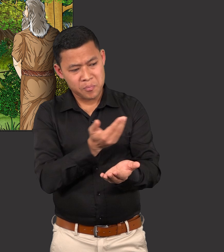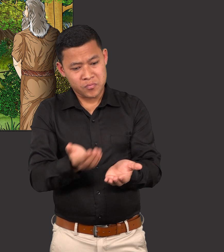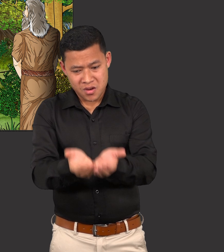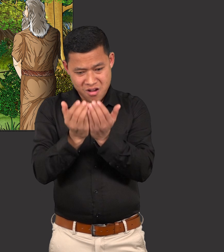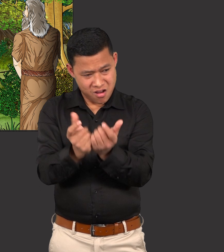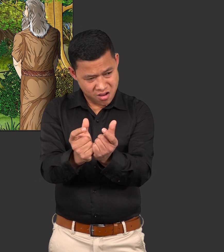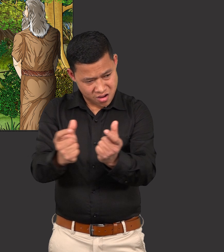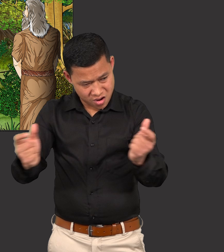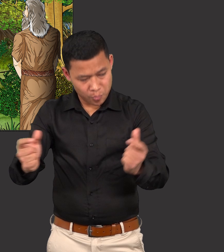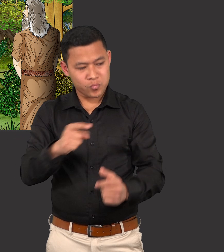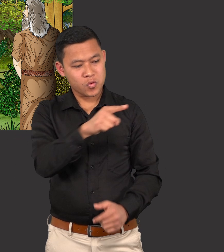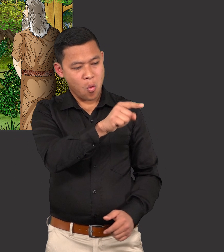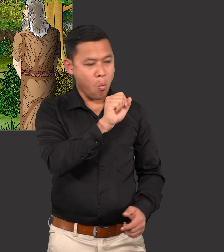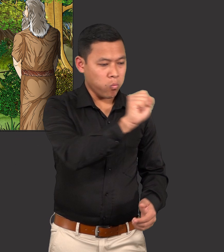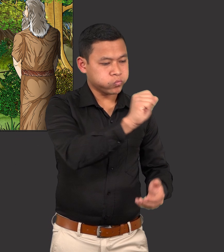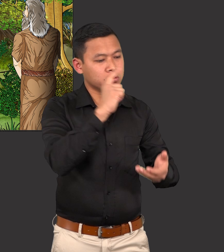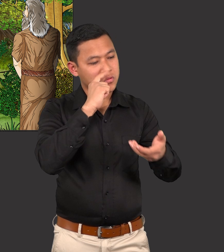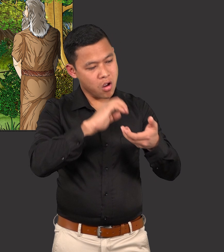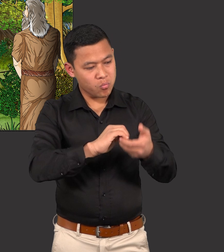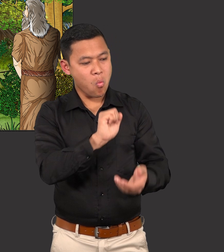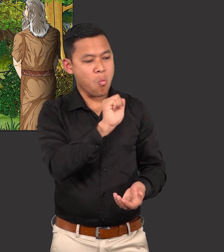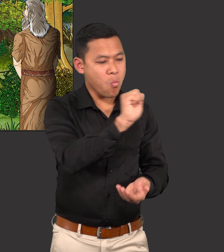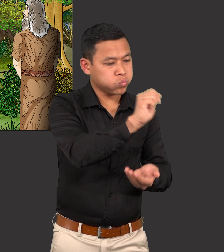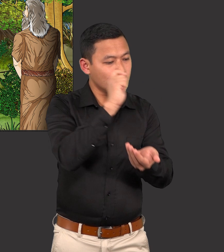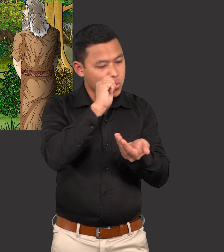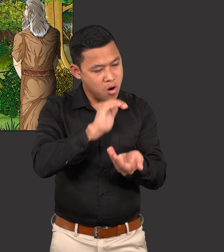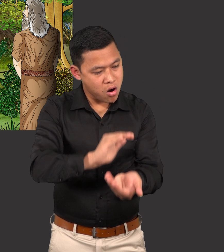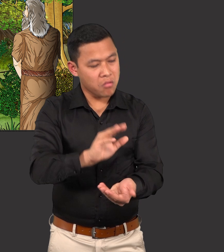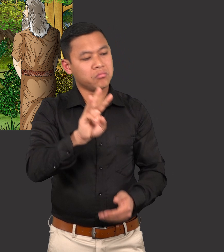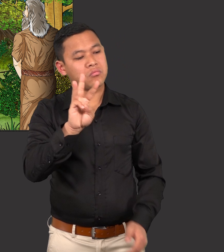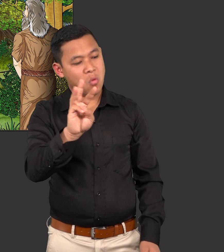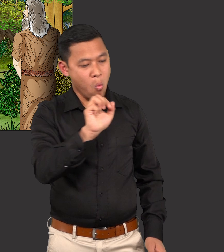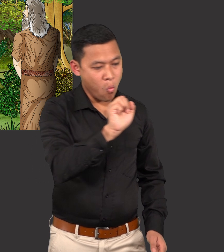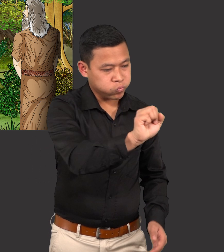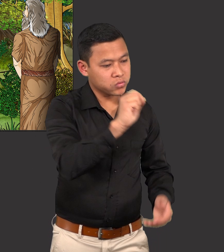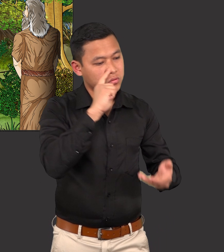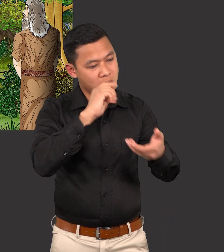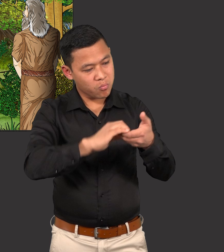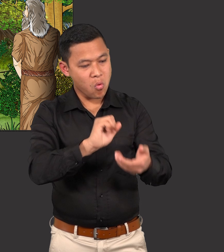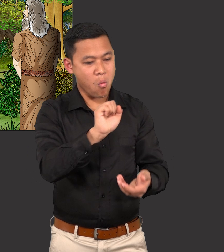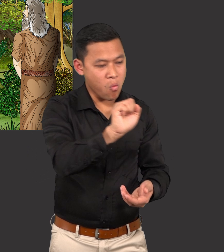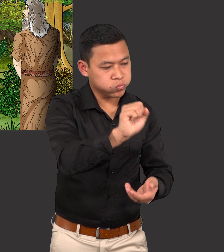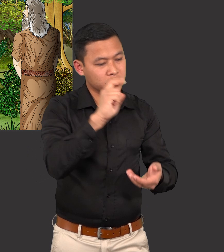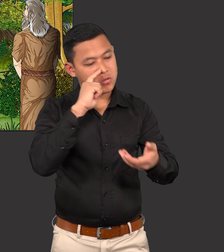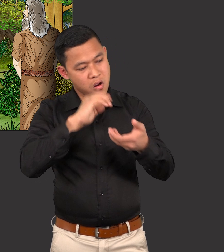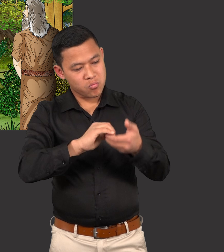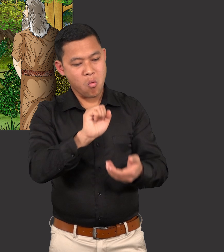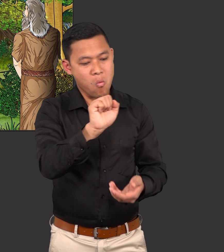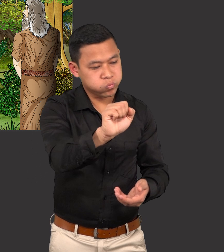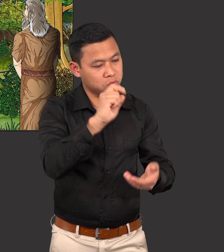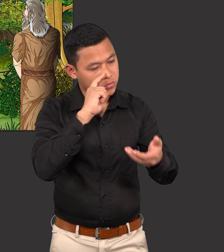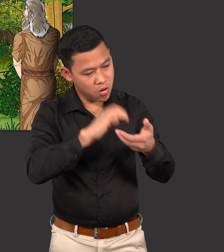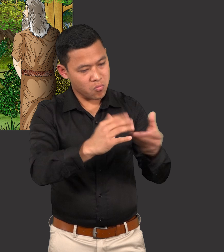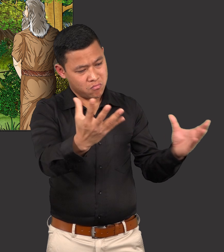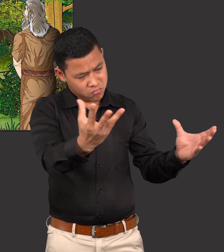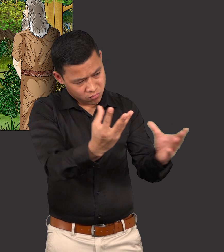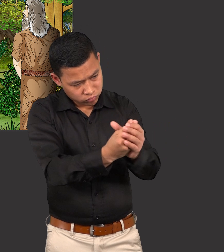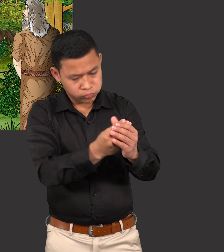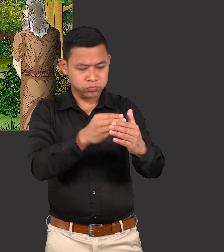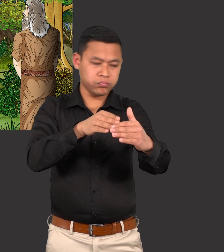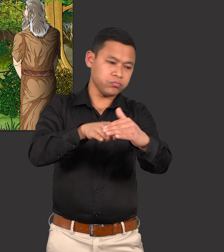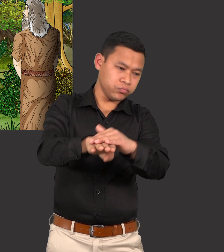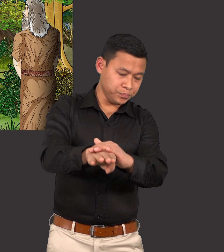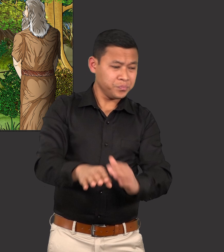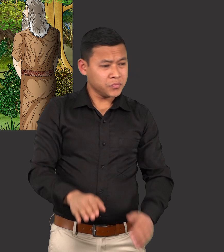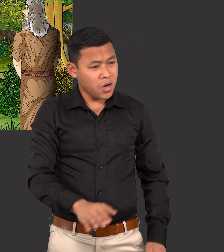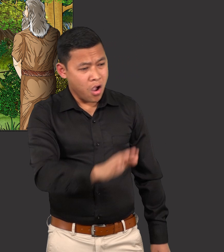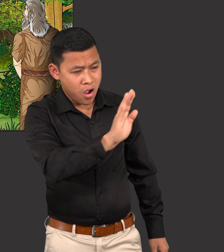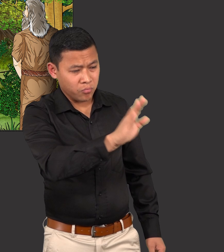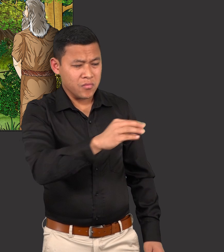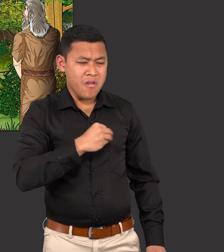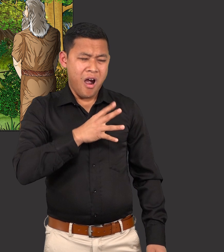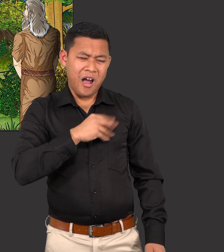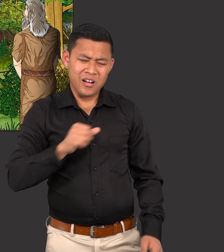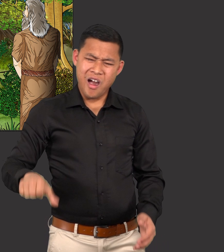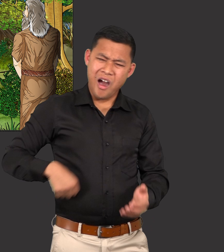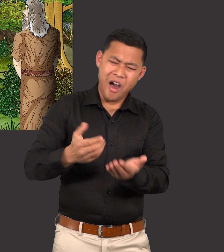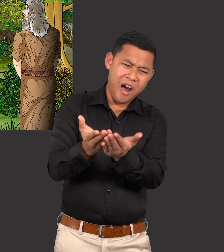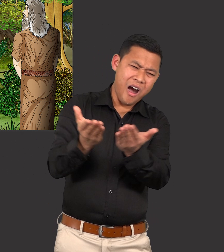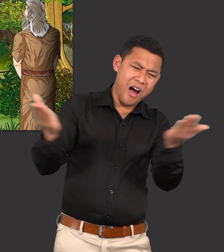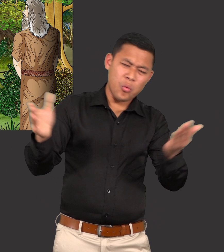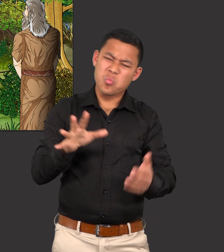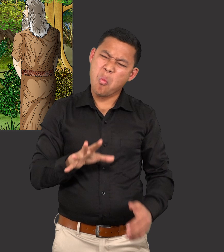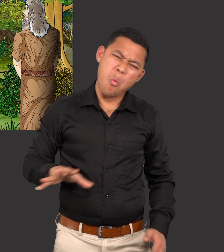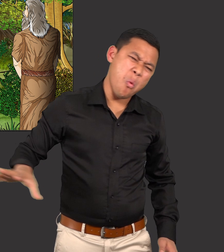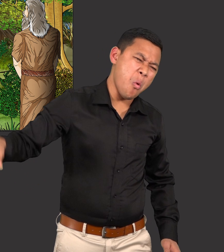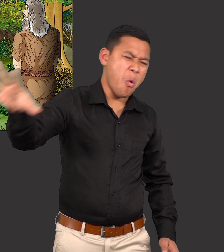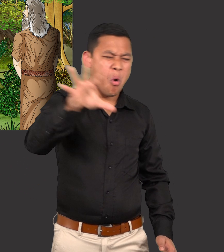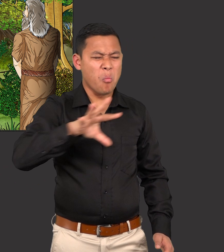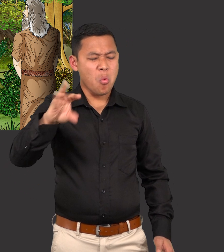But I will establish My covenant with you, and you will enter the ark—you and your sons and your wife and your sons’ wives with you.